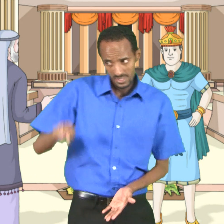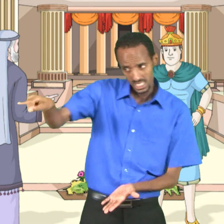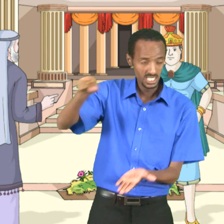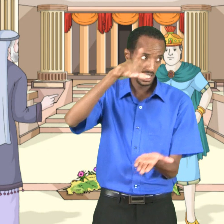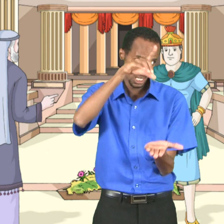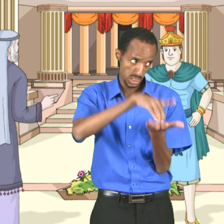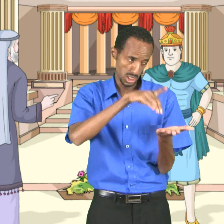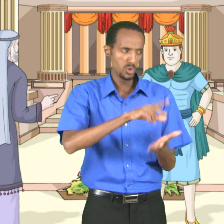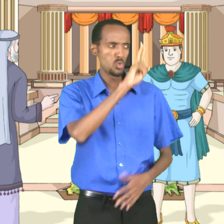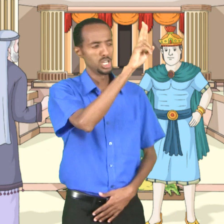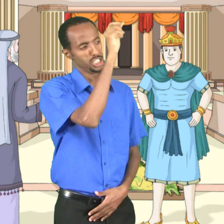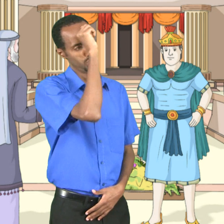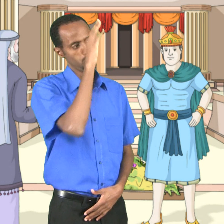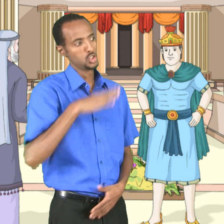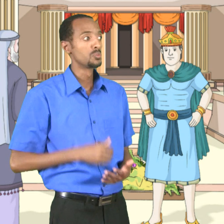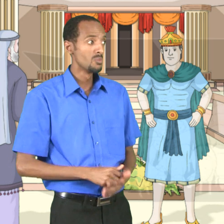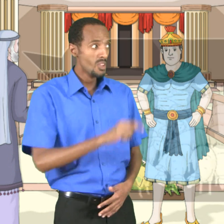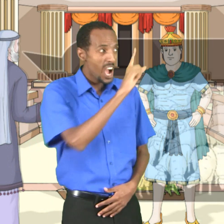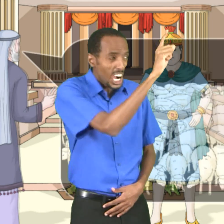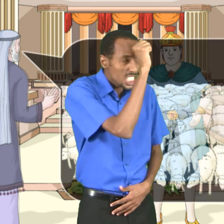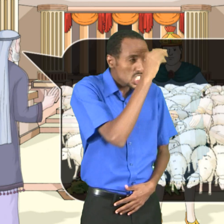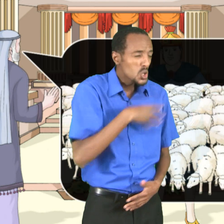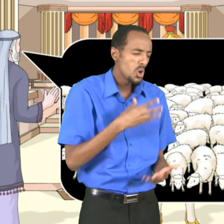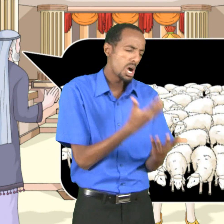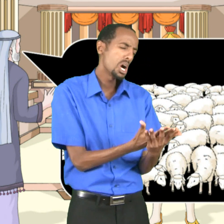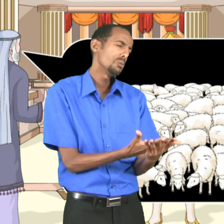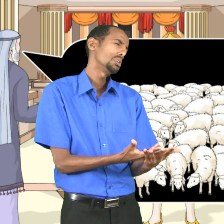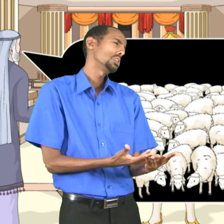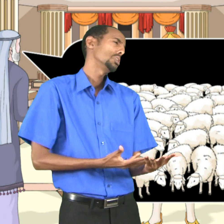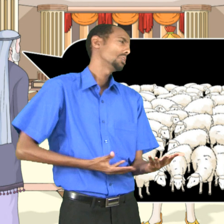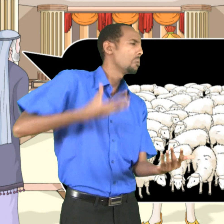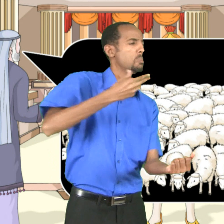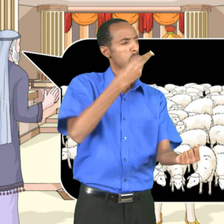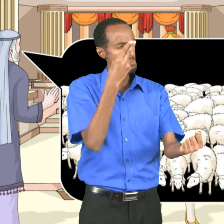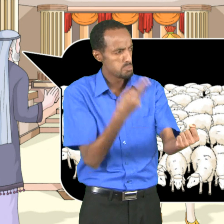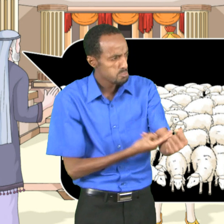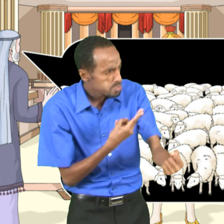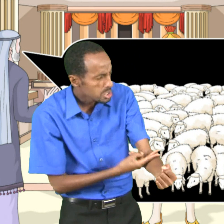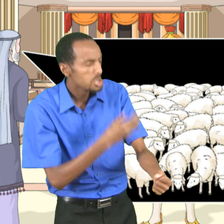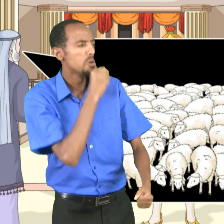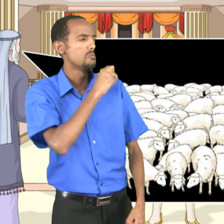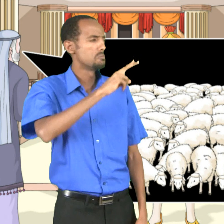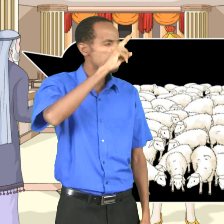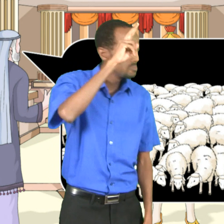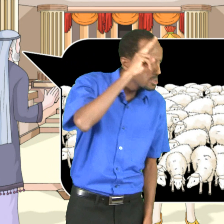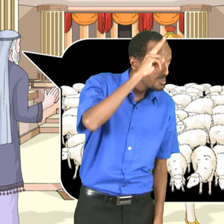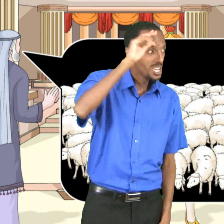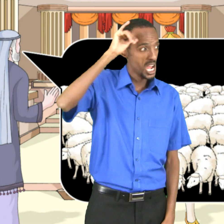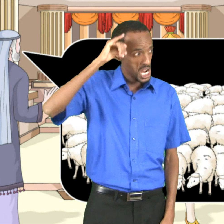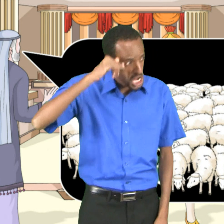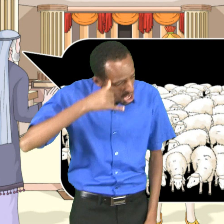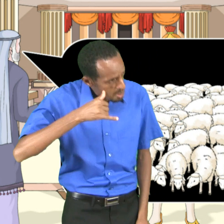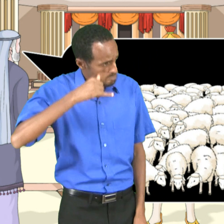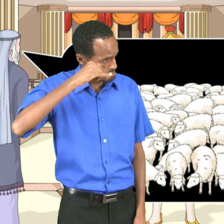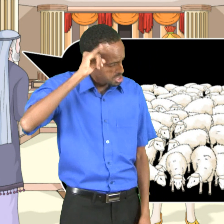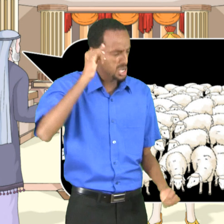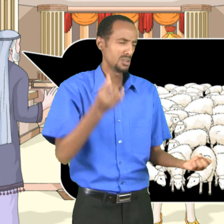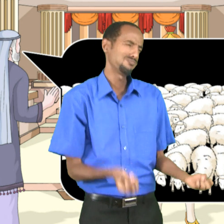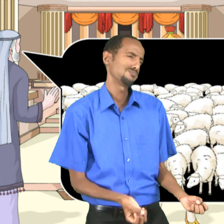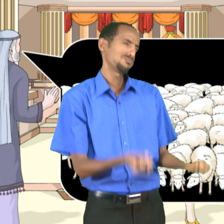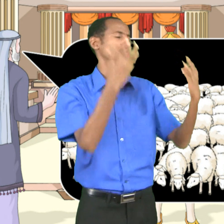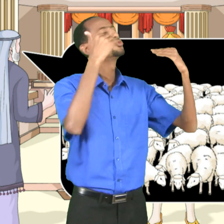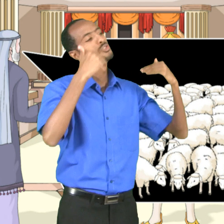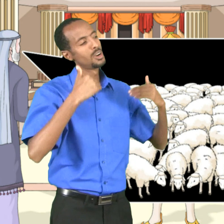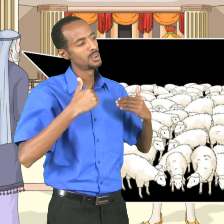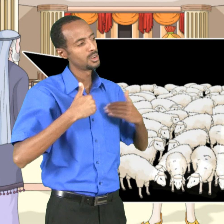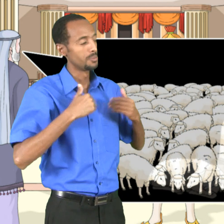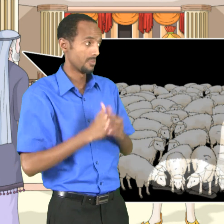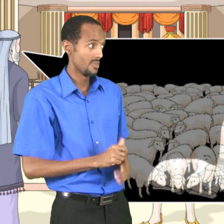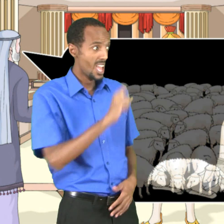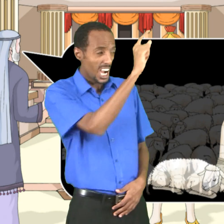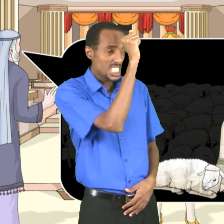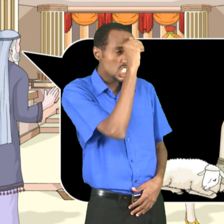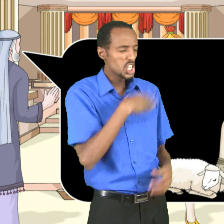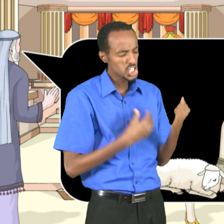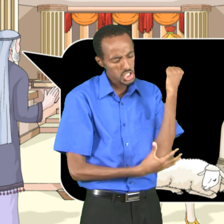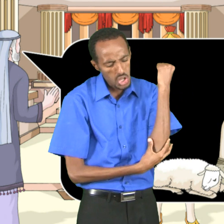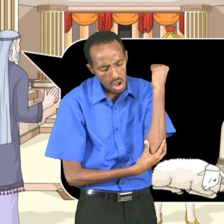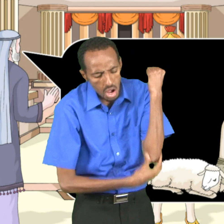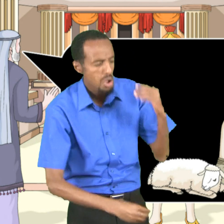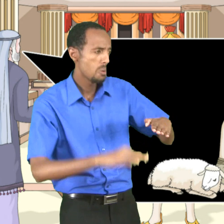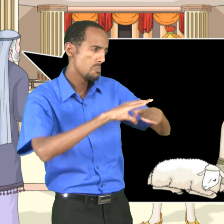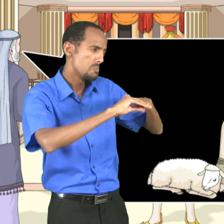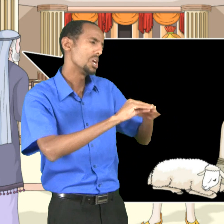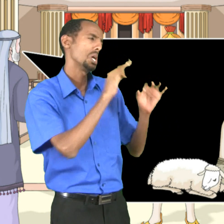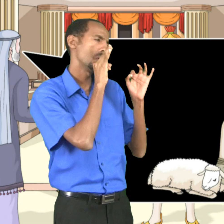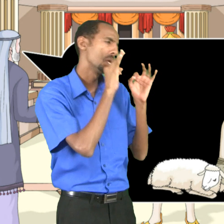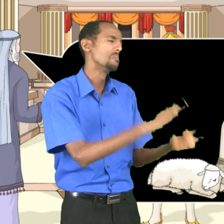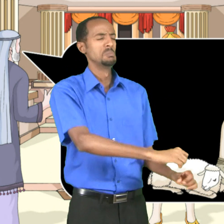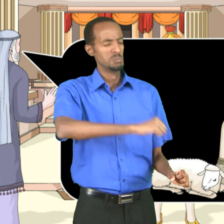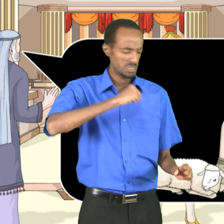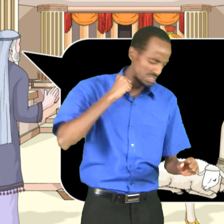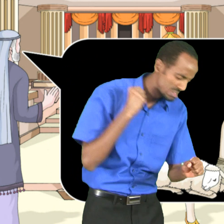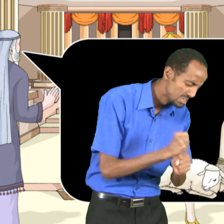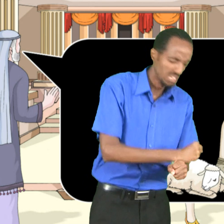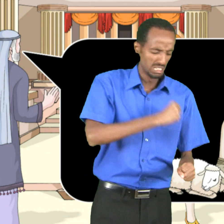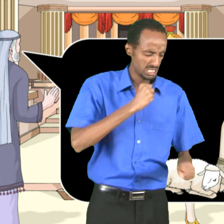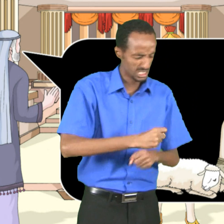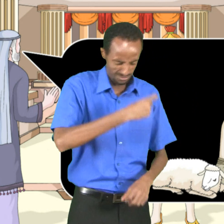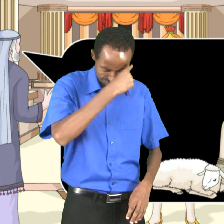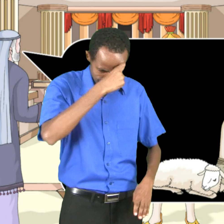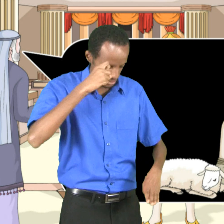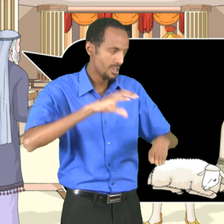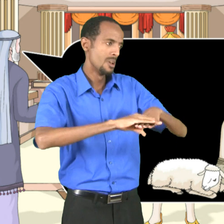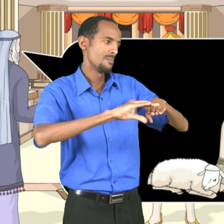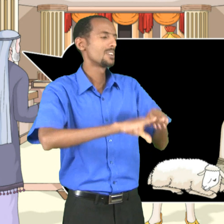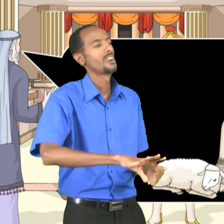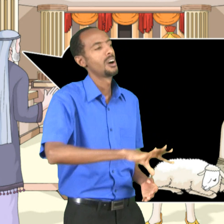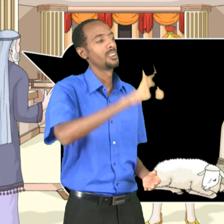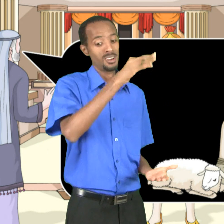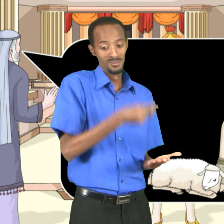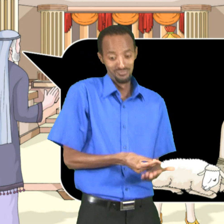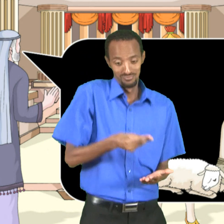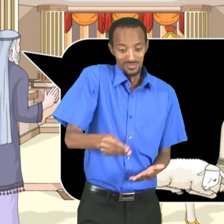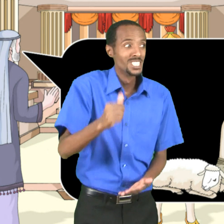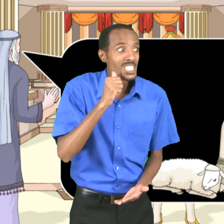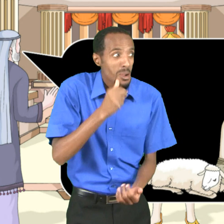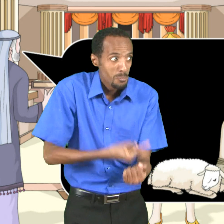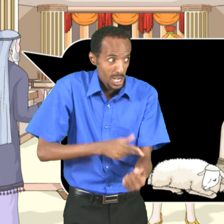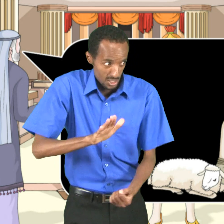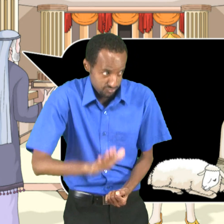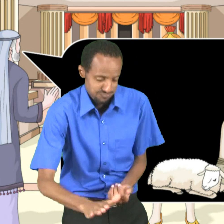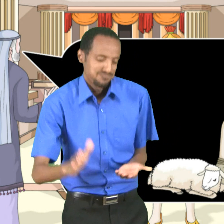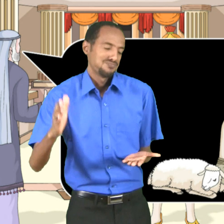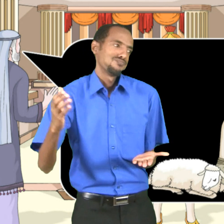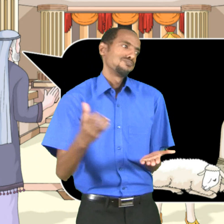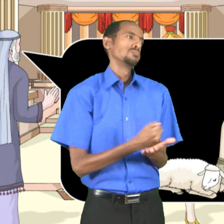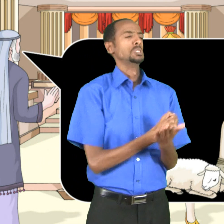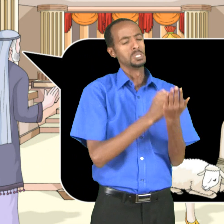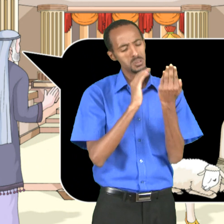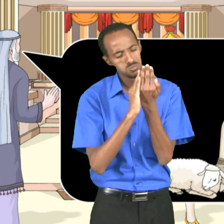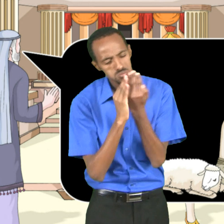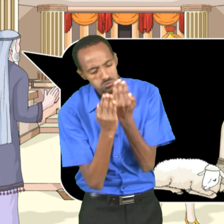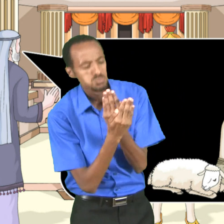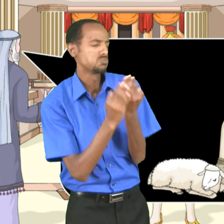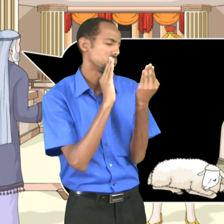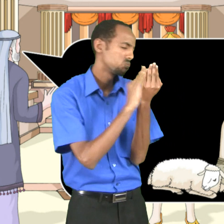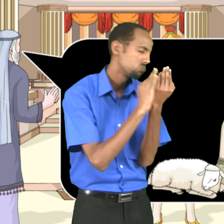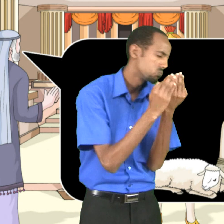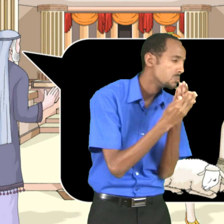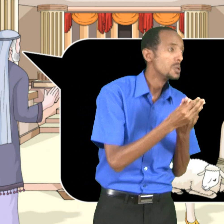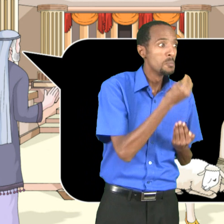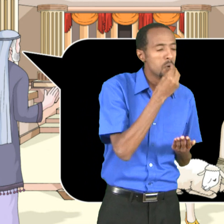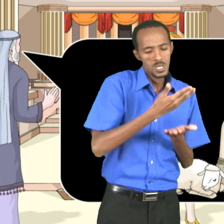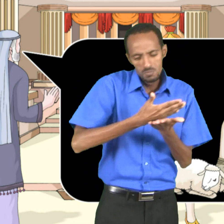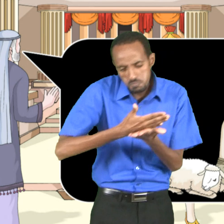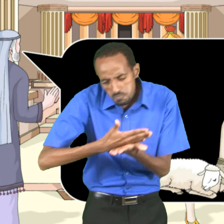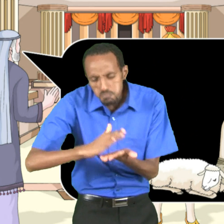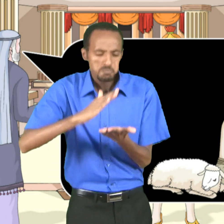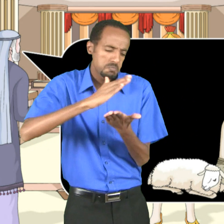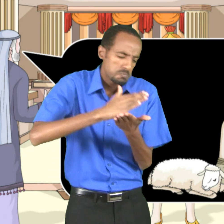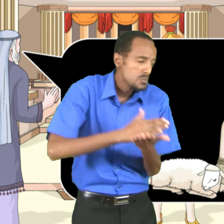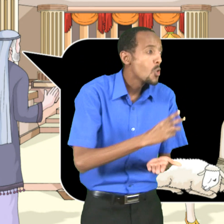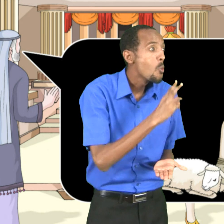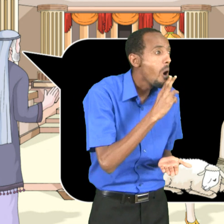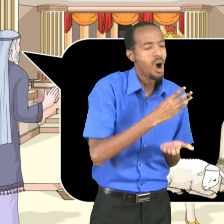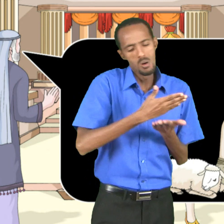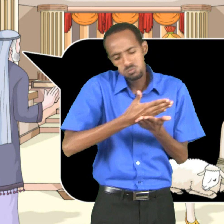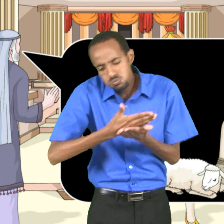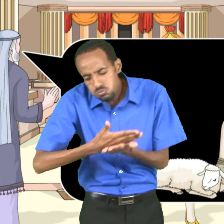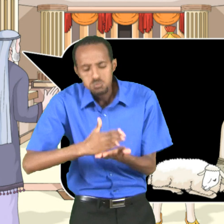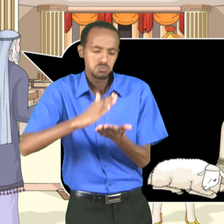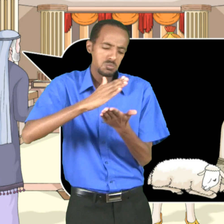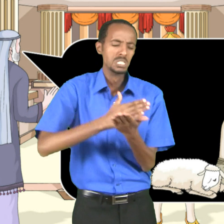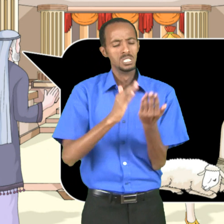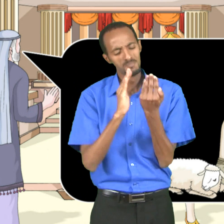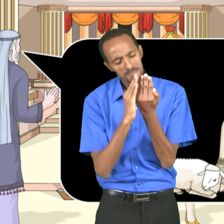The rich man had a great number of sheep and cattle, but the poor man had nothing except one small ewe lamb that he had bought. He raised it, and it grew up with him and his children.